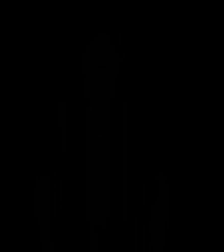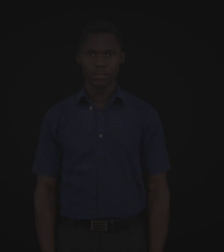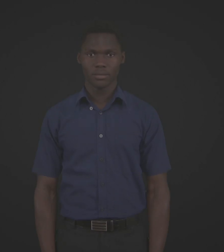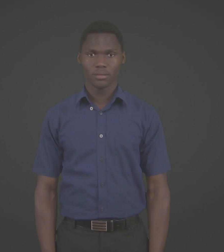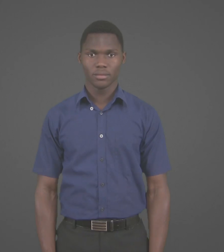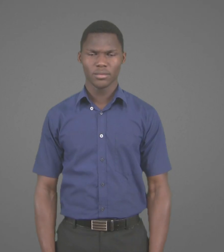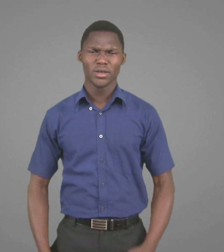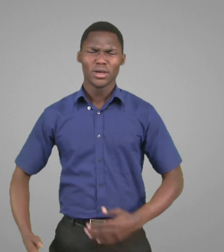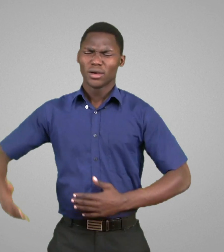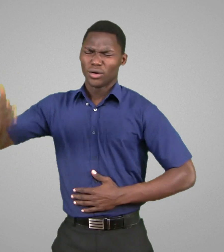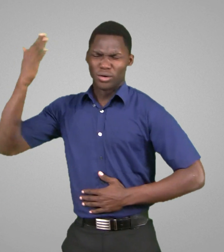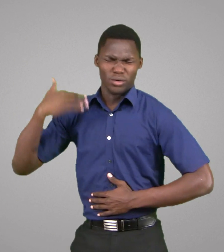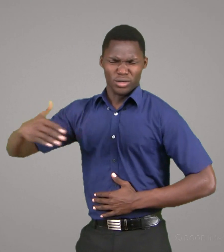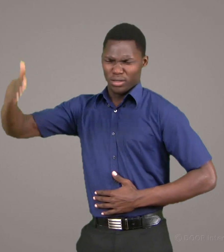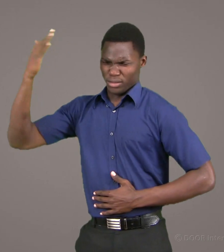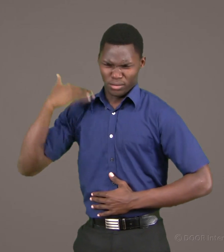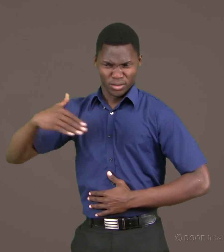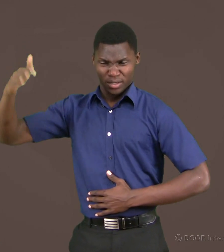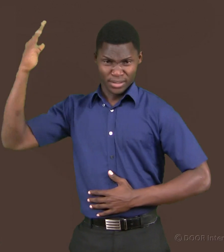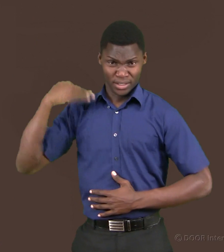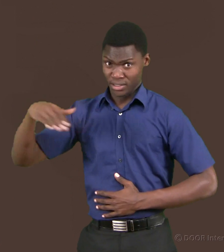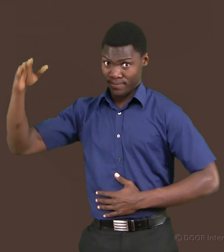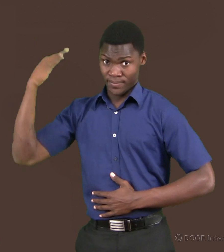In those days John the Baptist came, preaching in the wilderness of Judea and saying, “Repent, for the kingdom of heaven is near.”